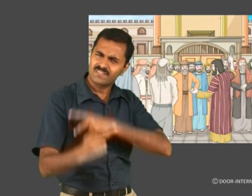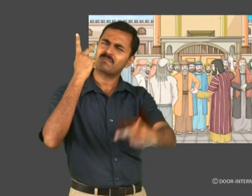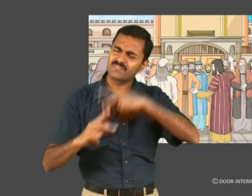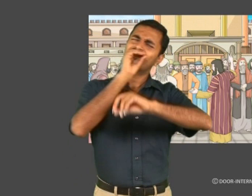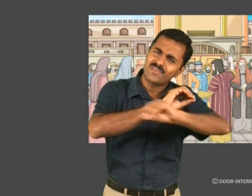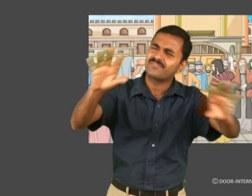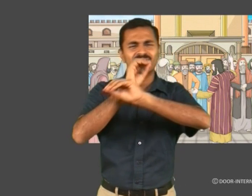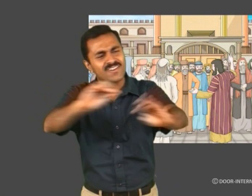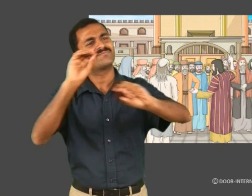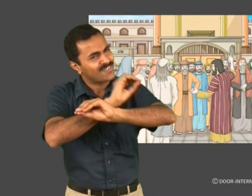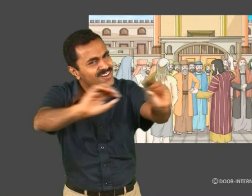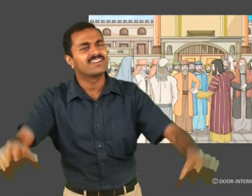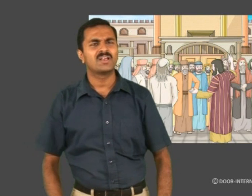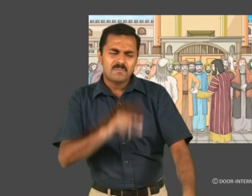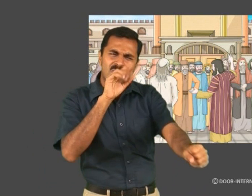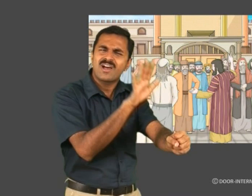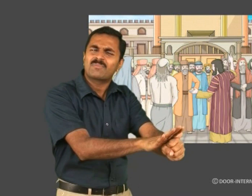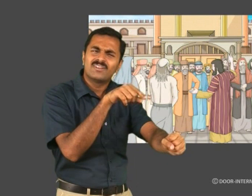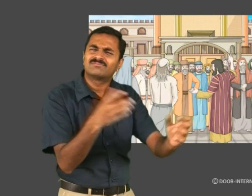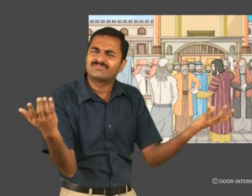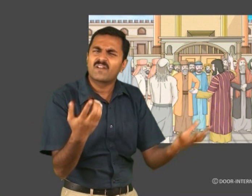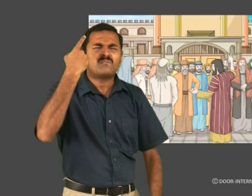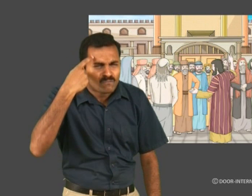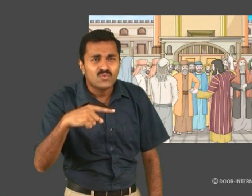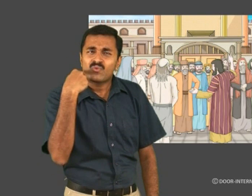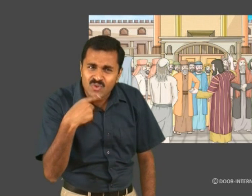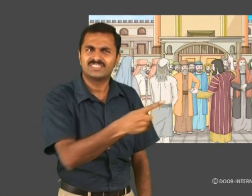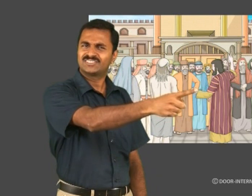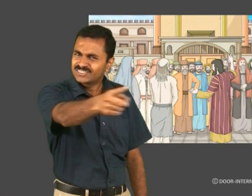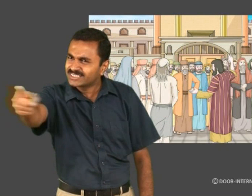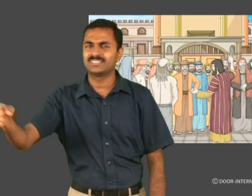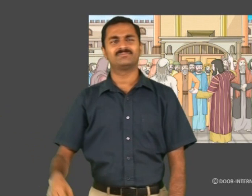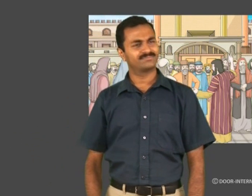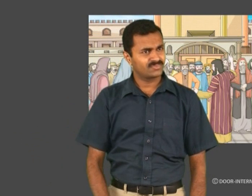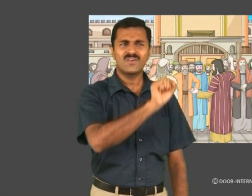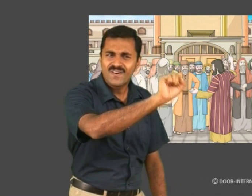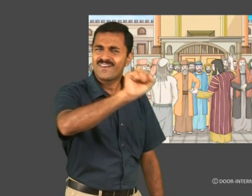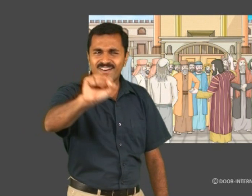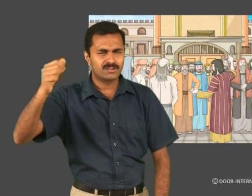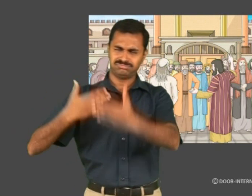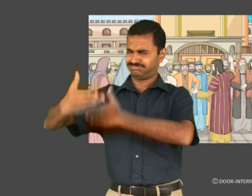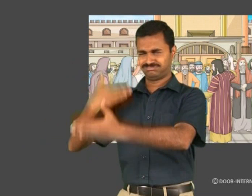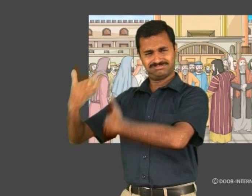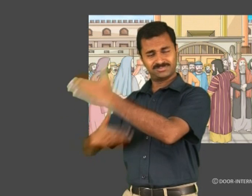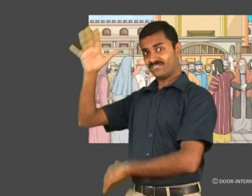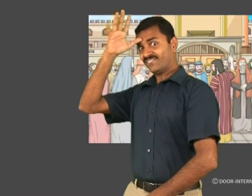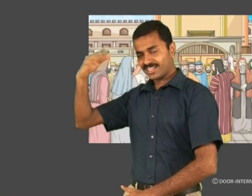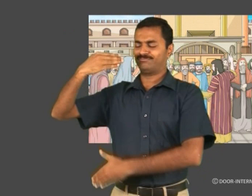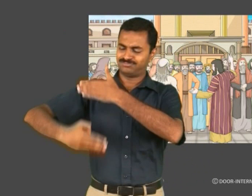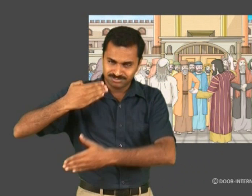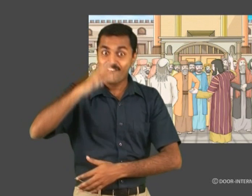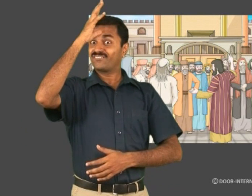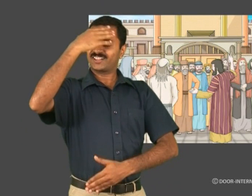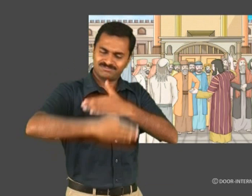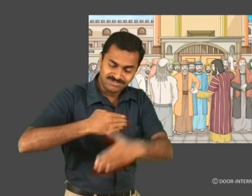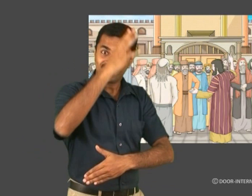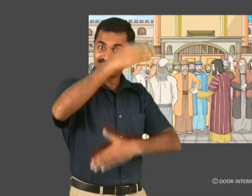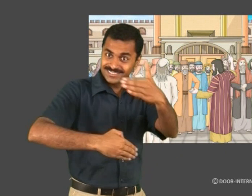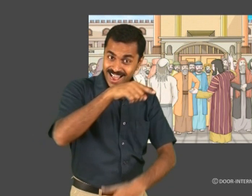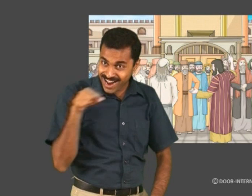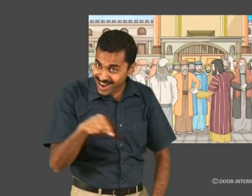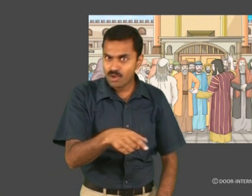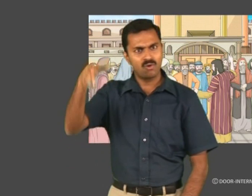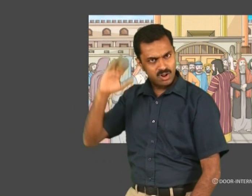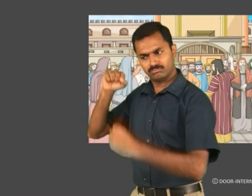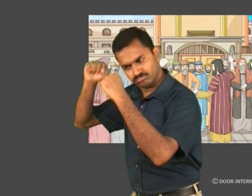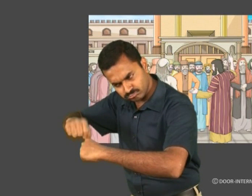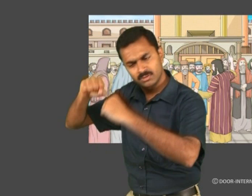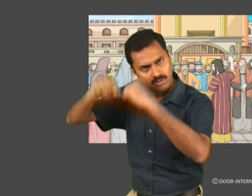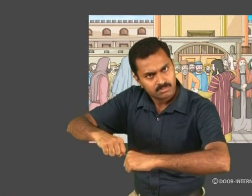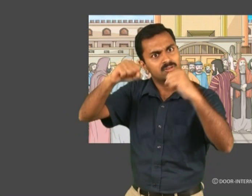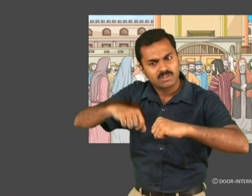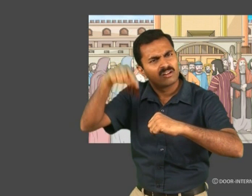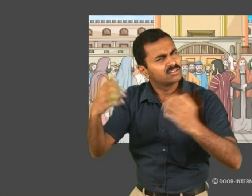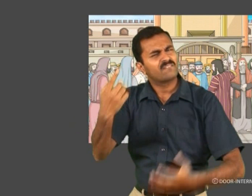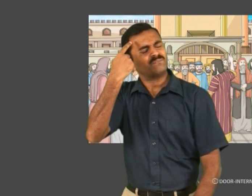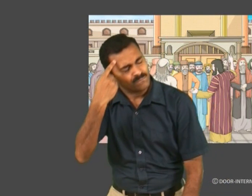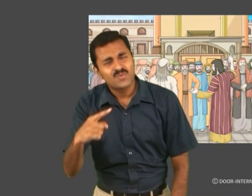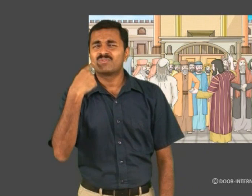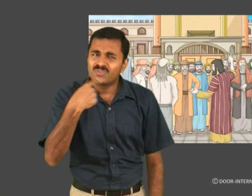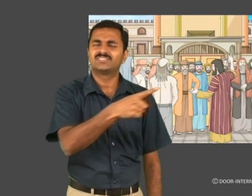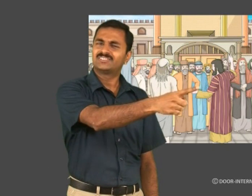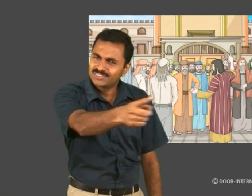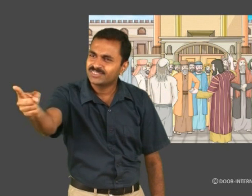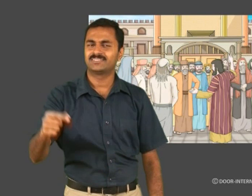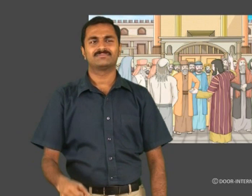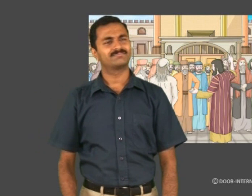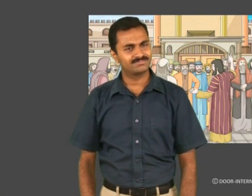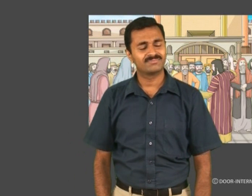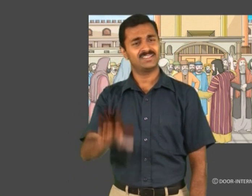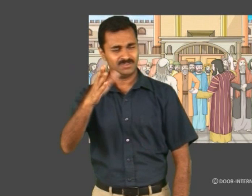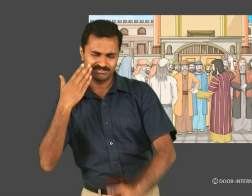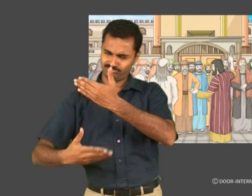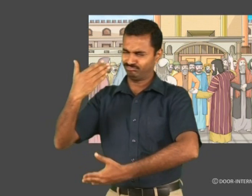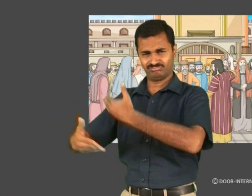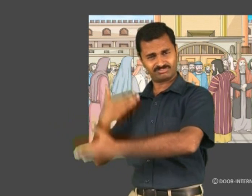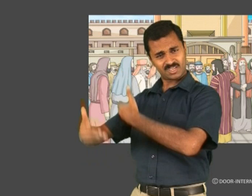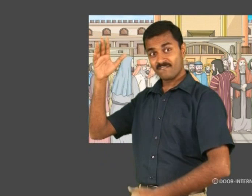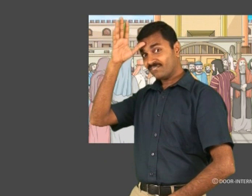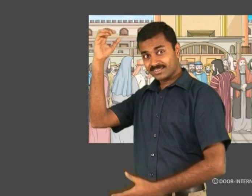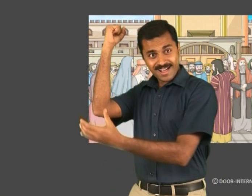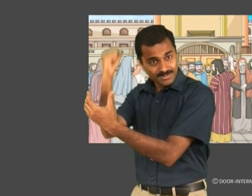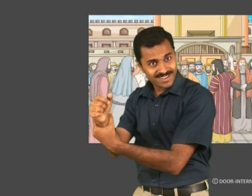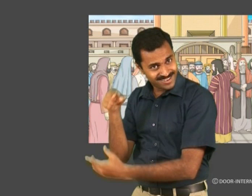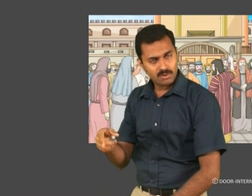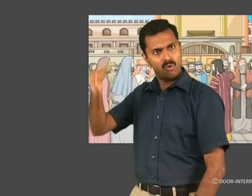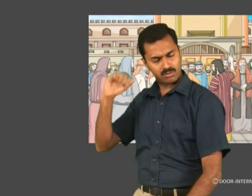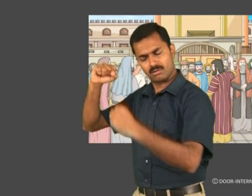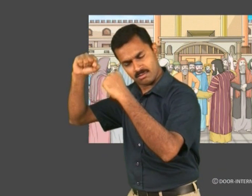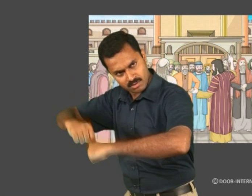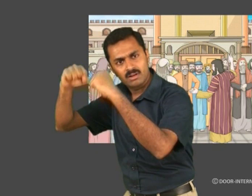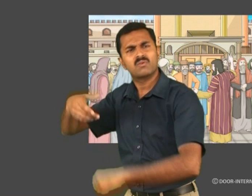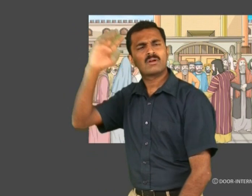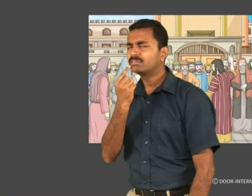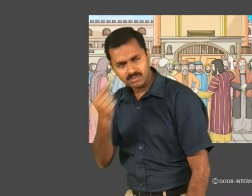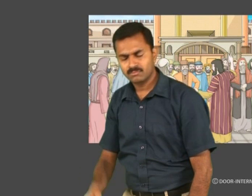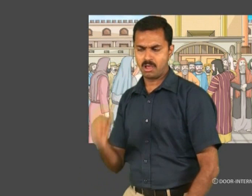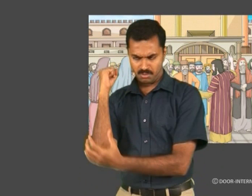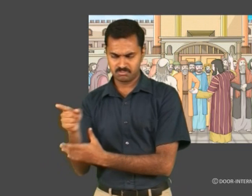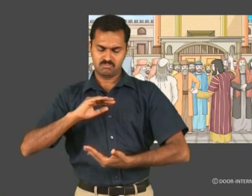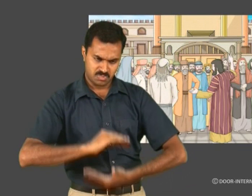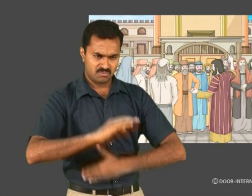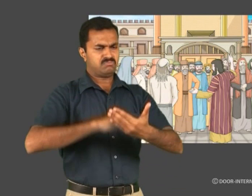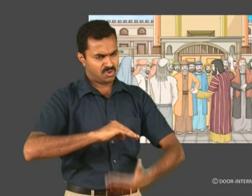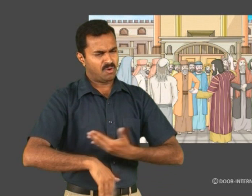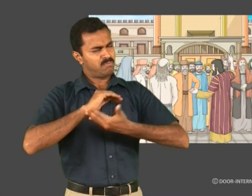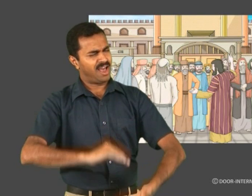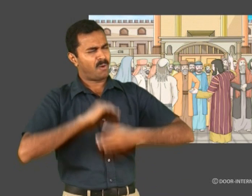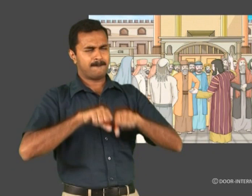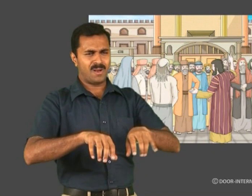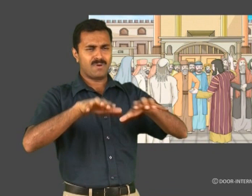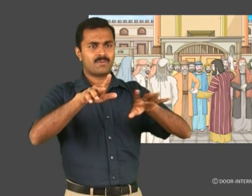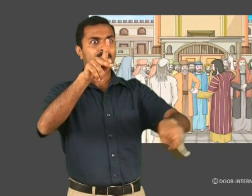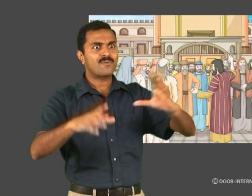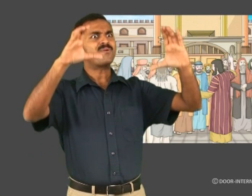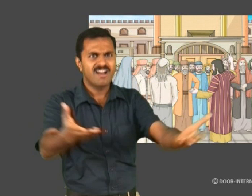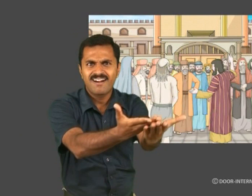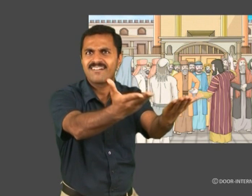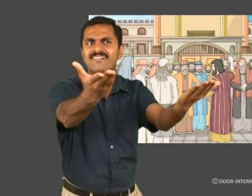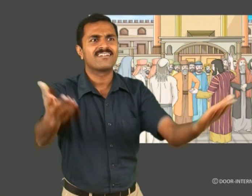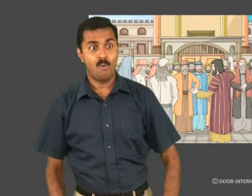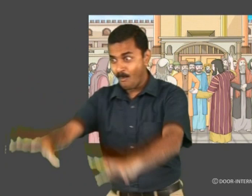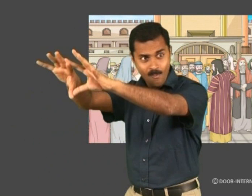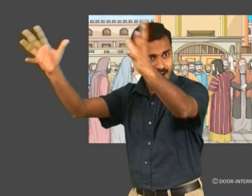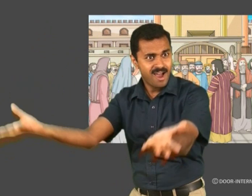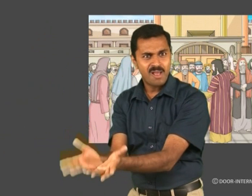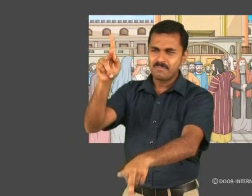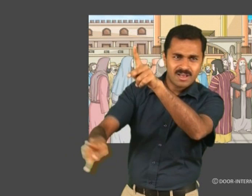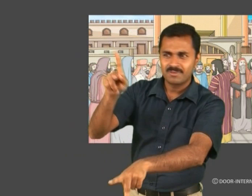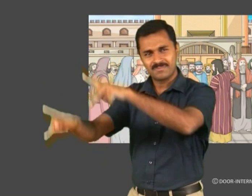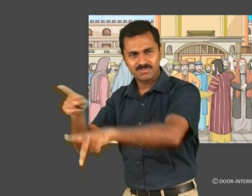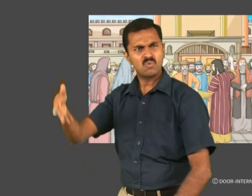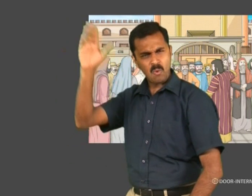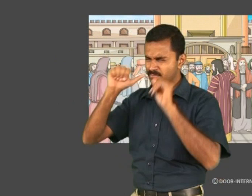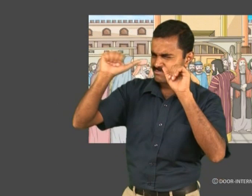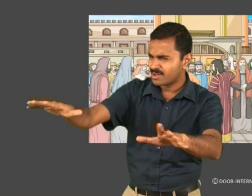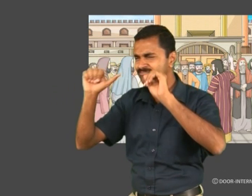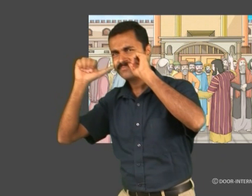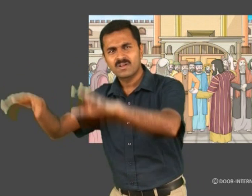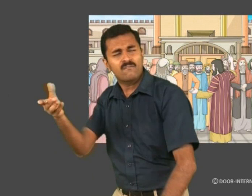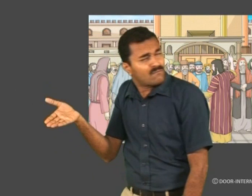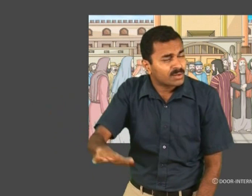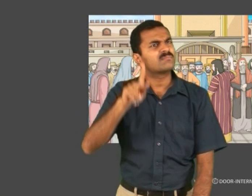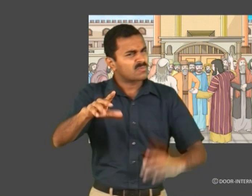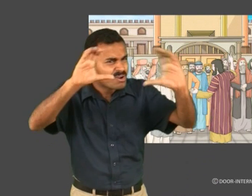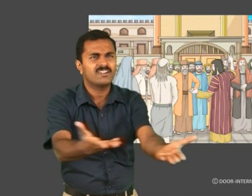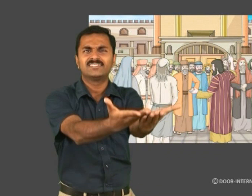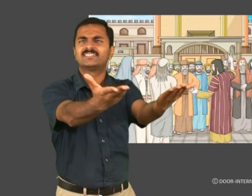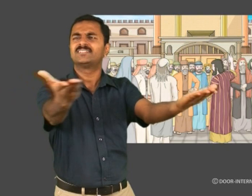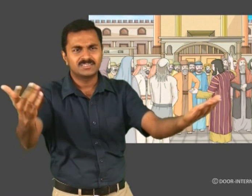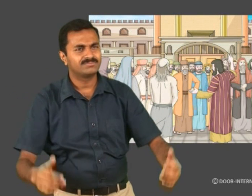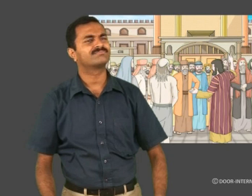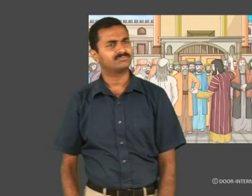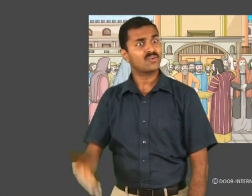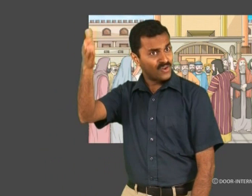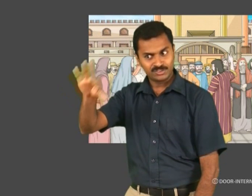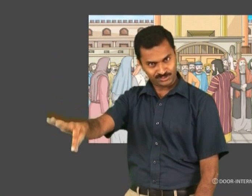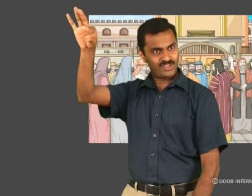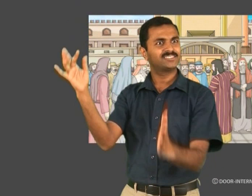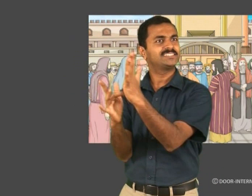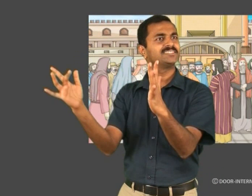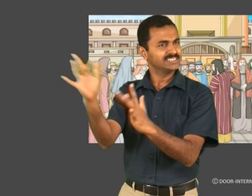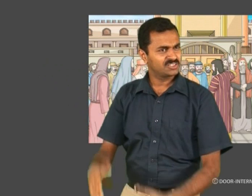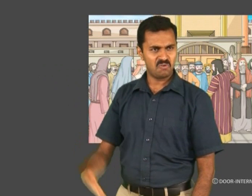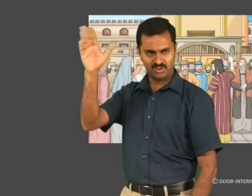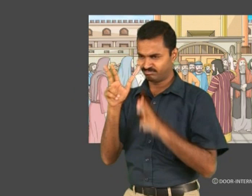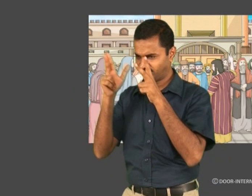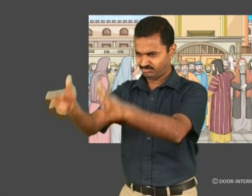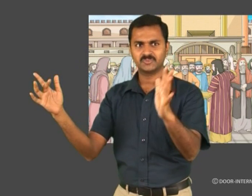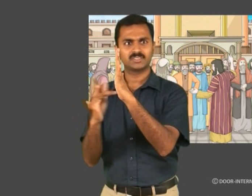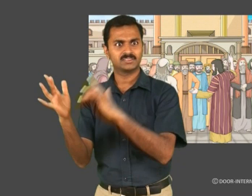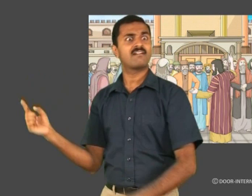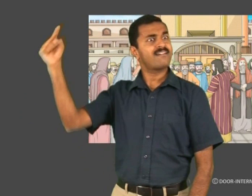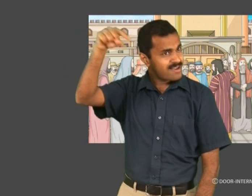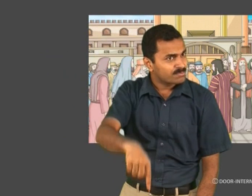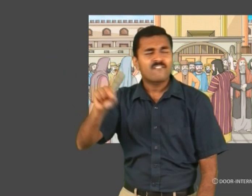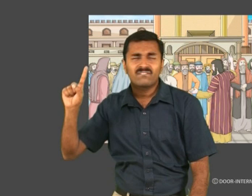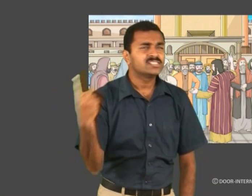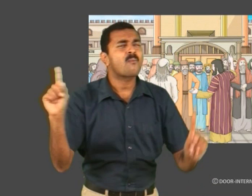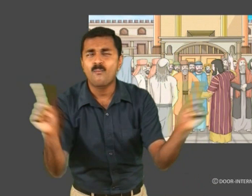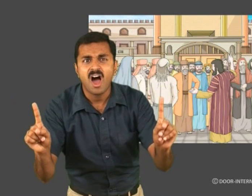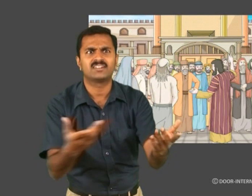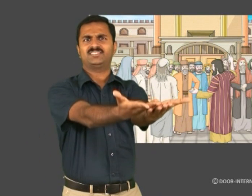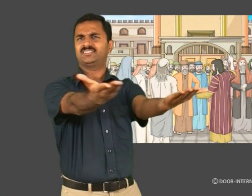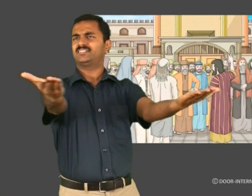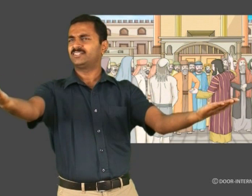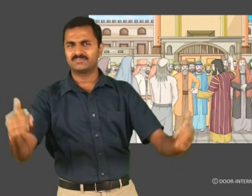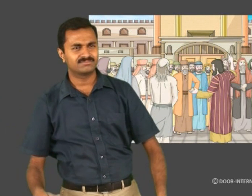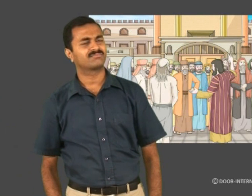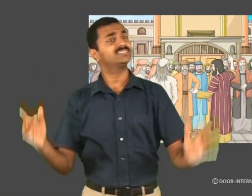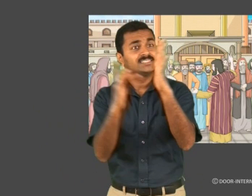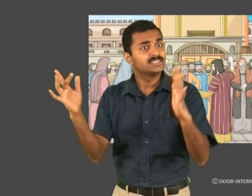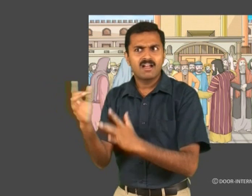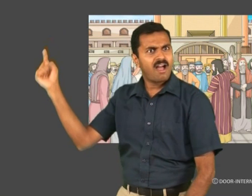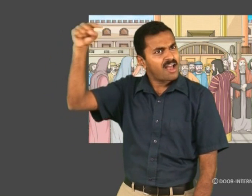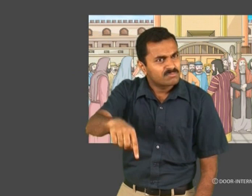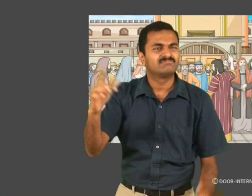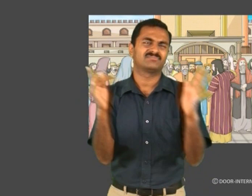And you are sons of the prophets and of the covenant God made with your fathers when He said to Abraham, ‘Through your offspring all the families of the earth will be blessed.’